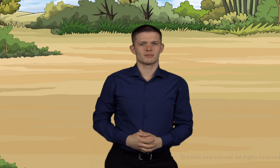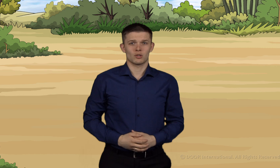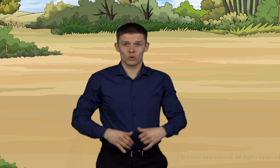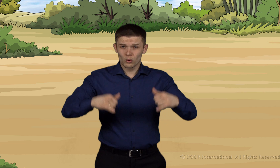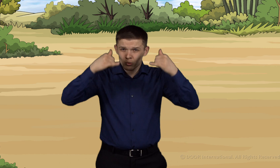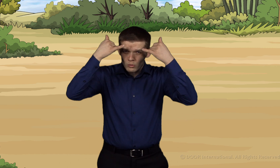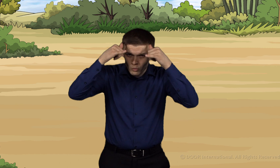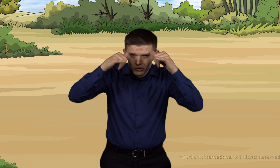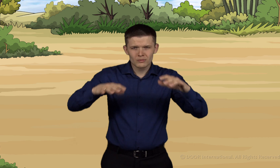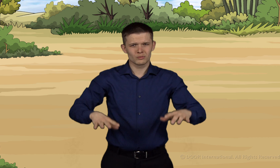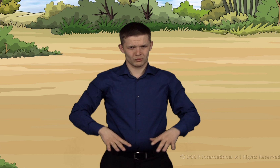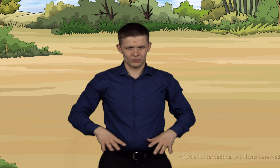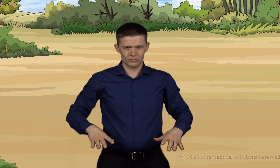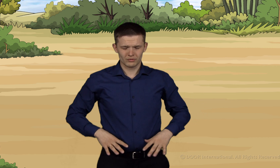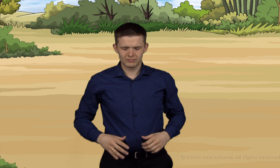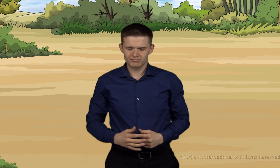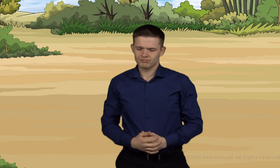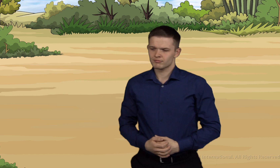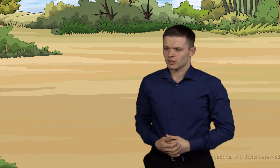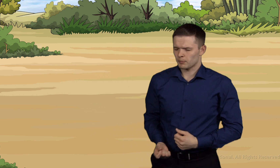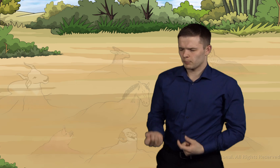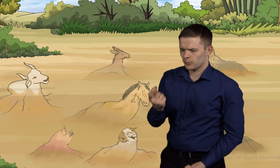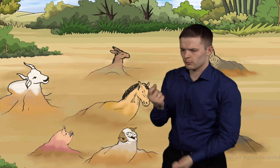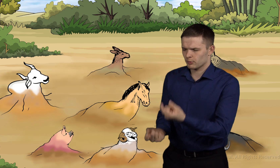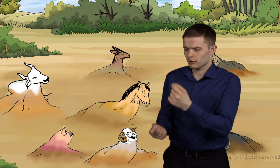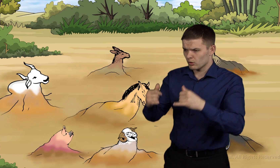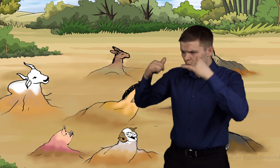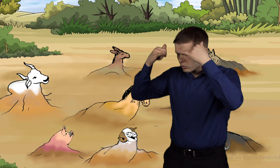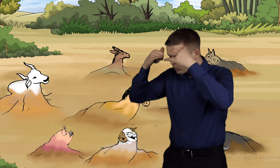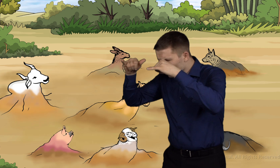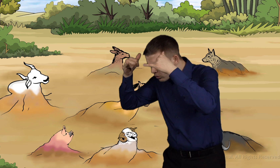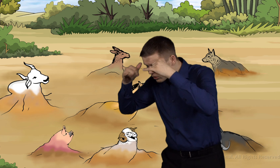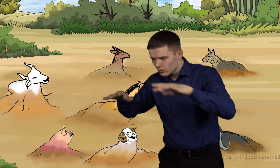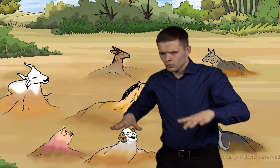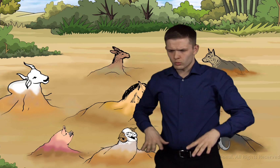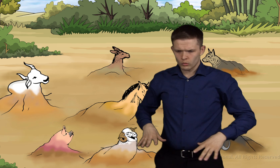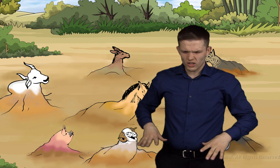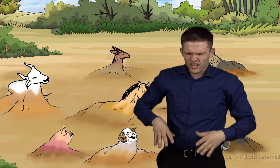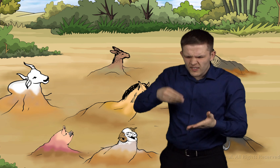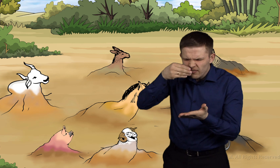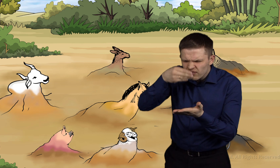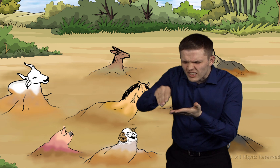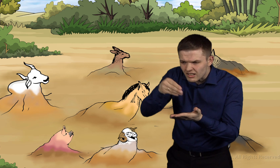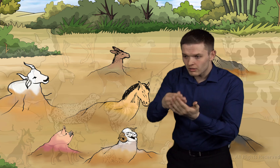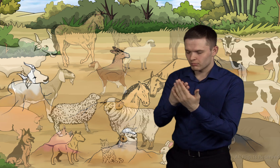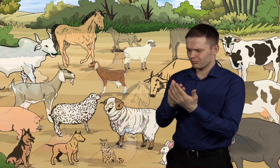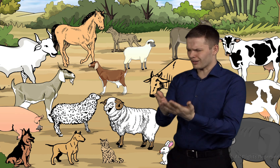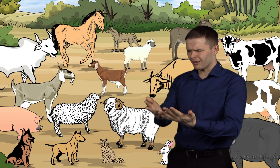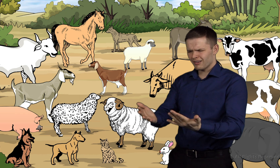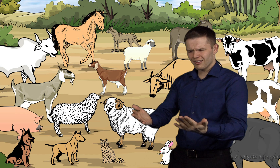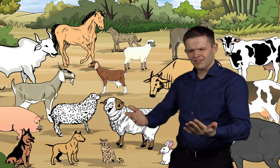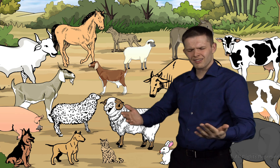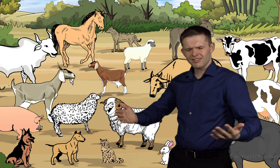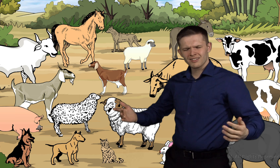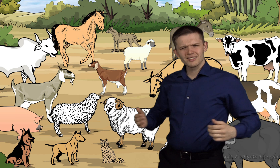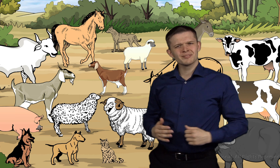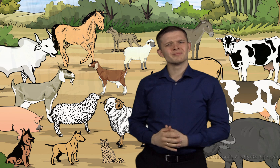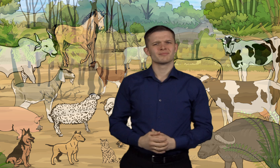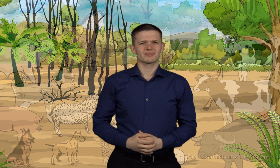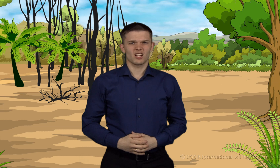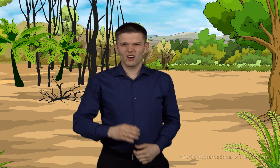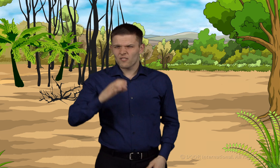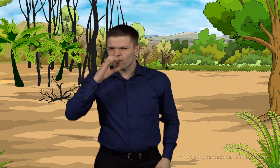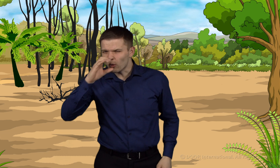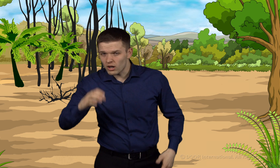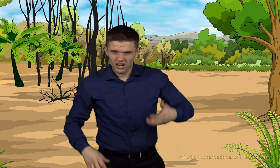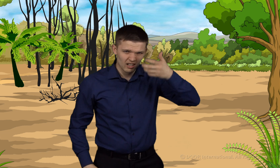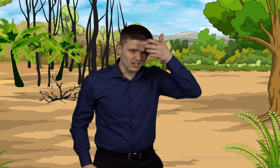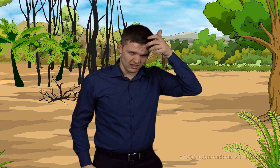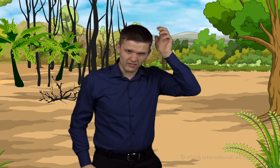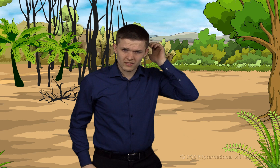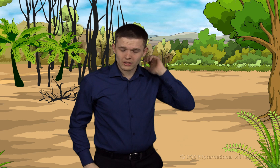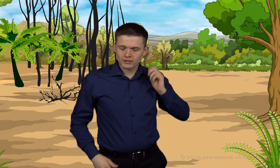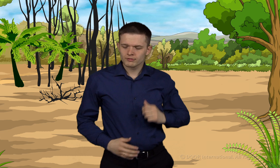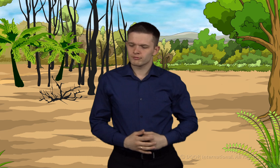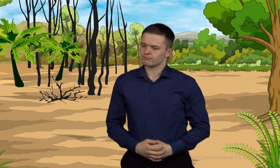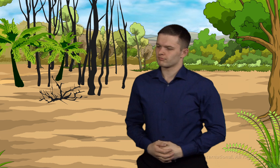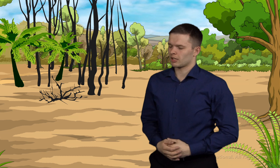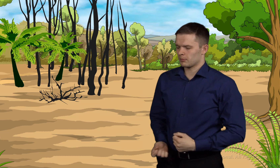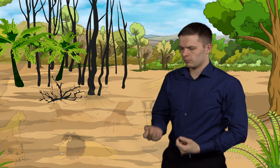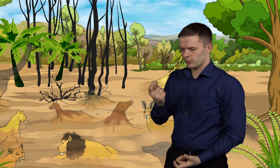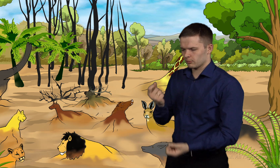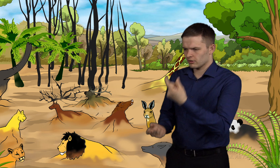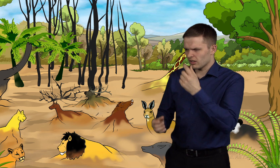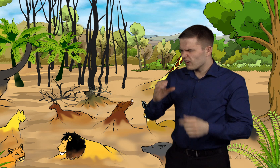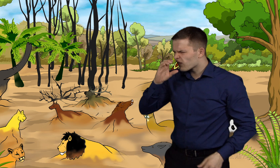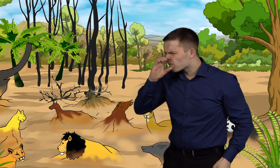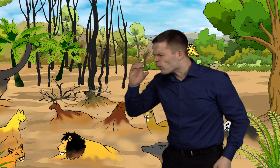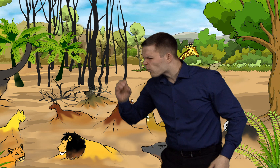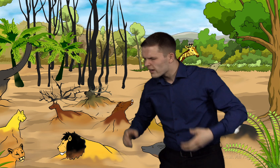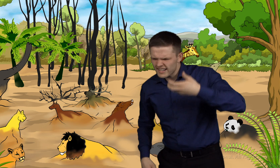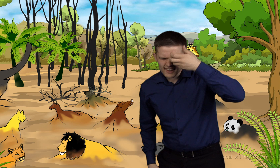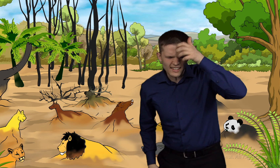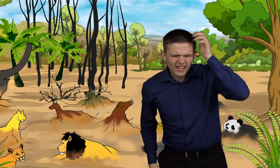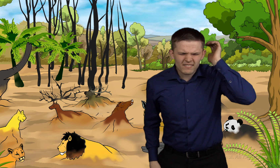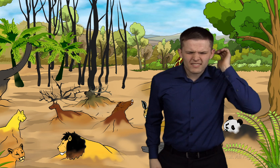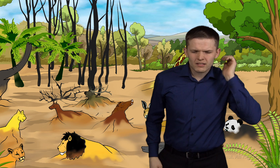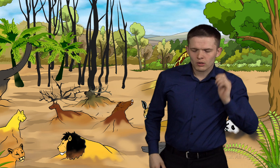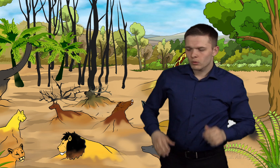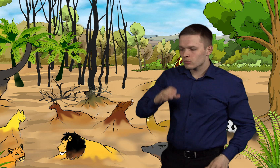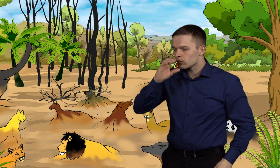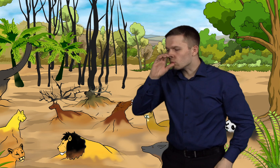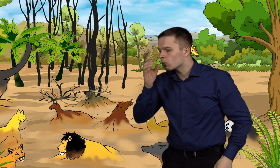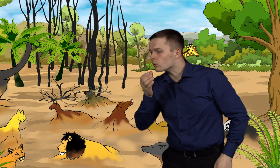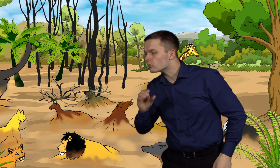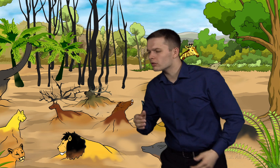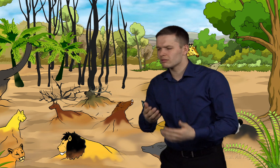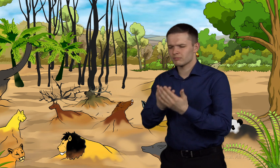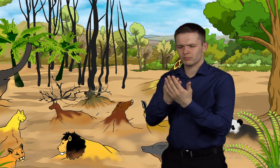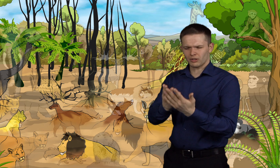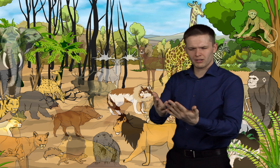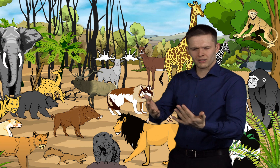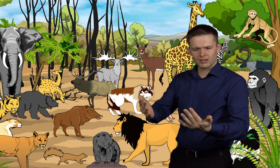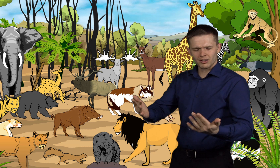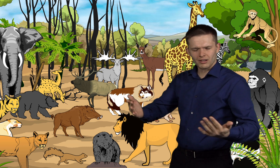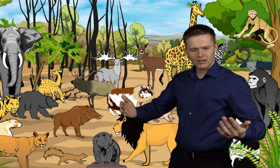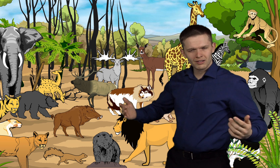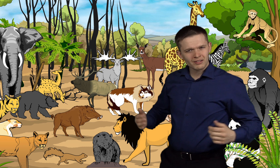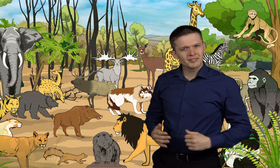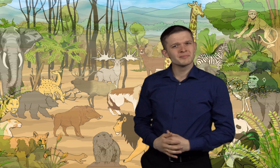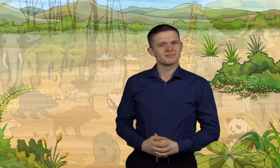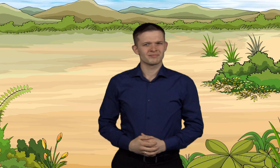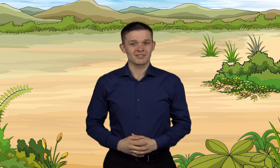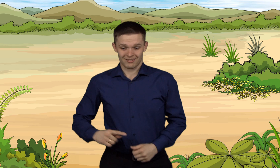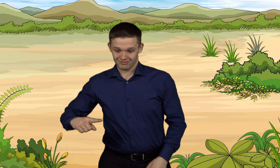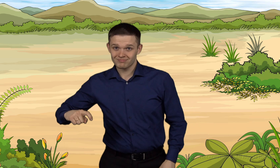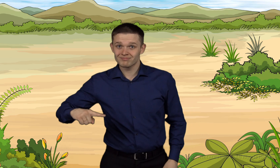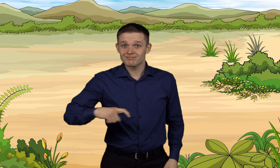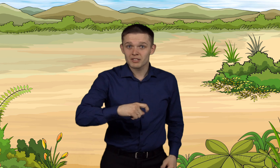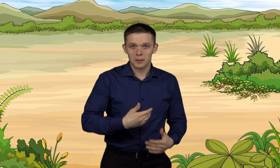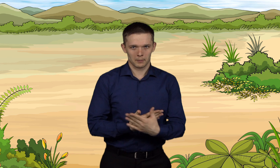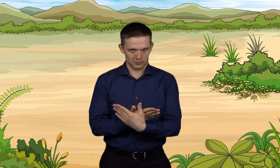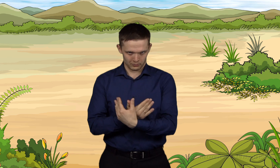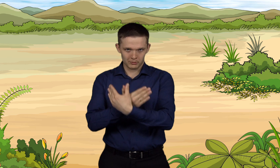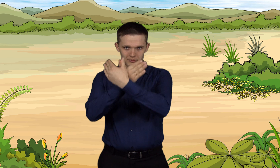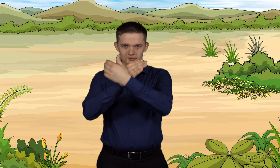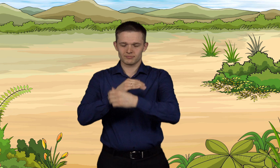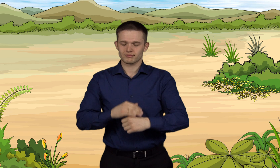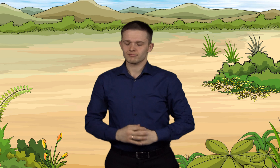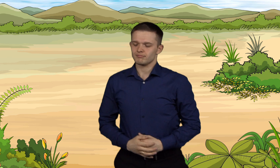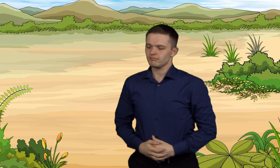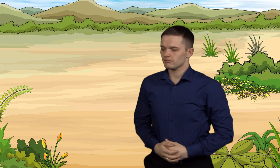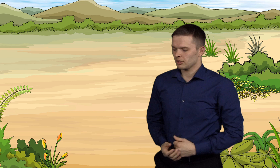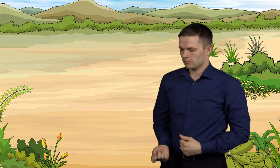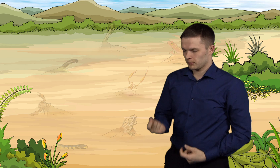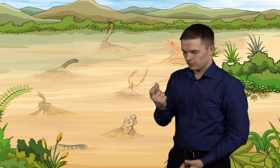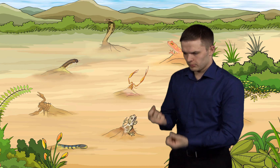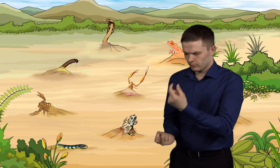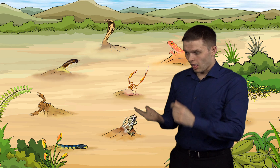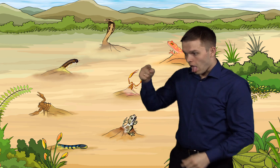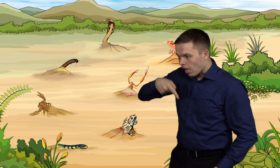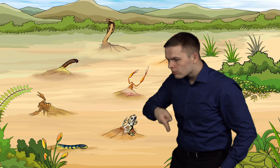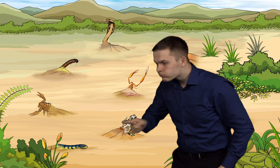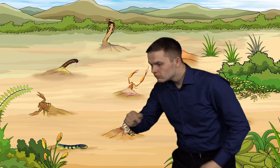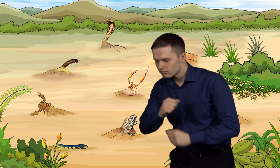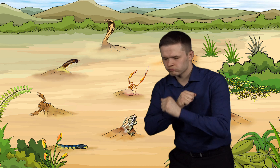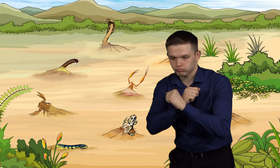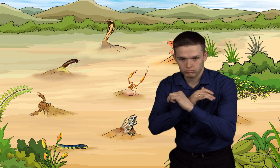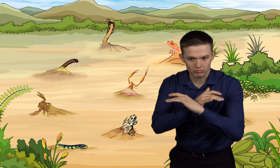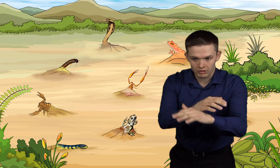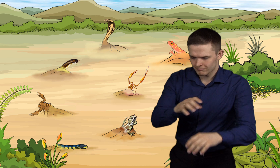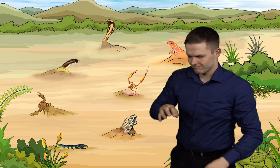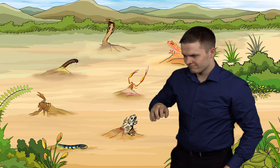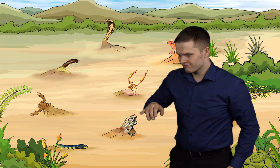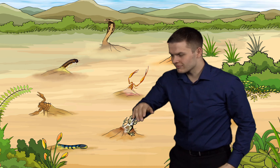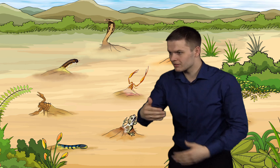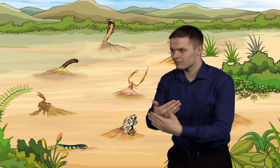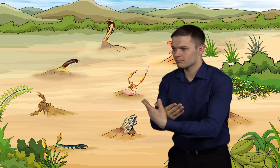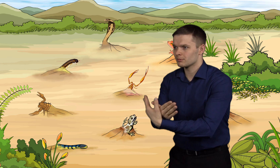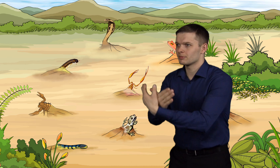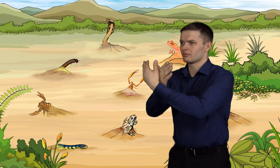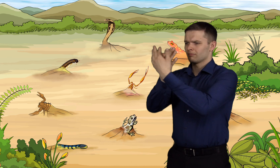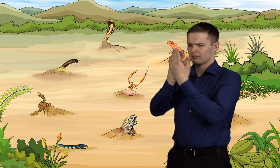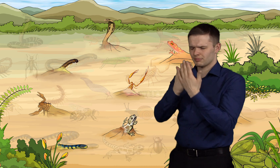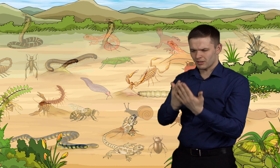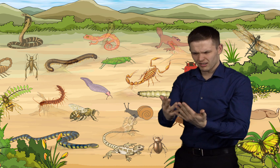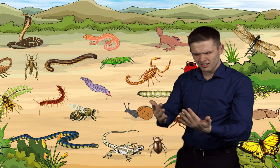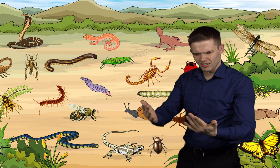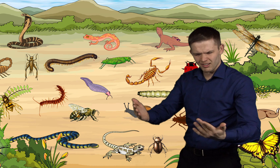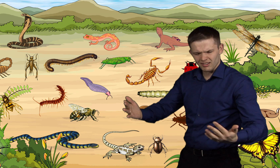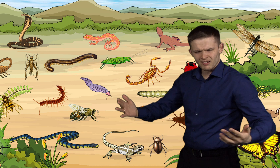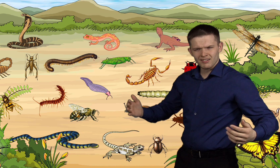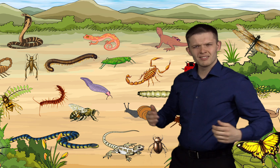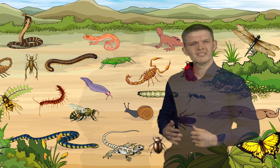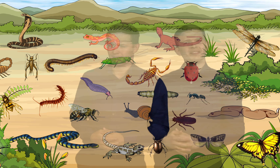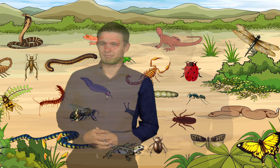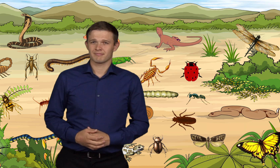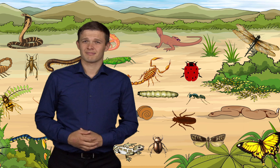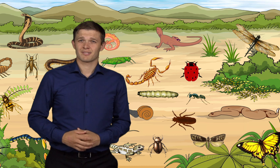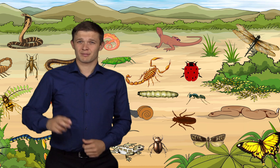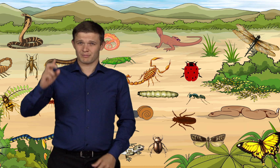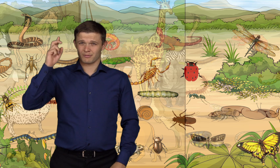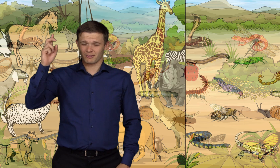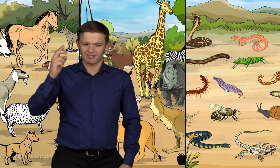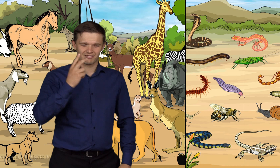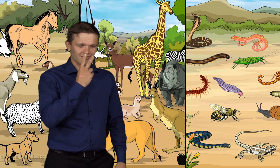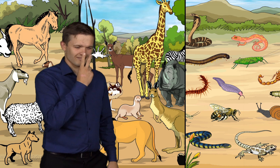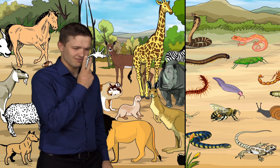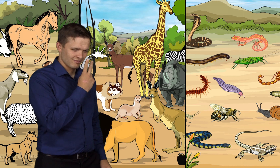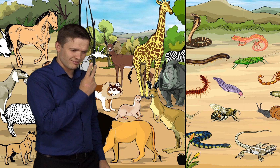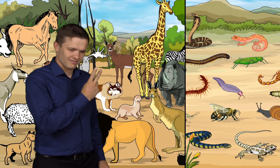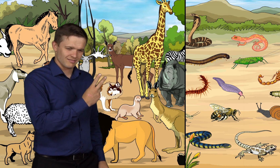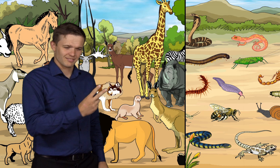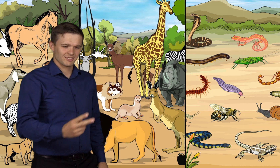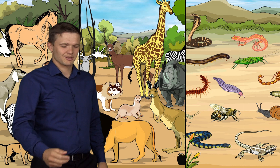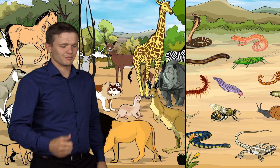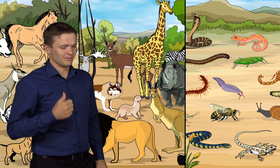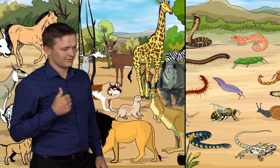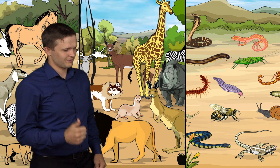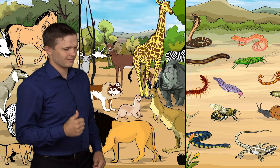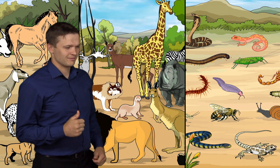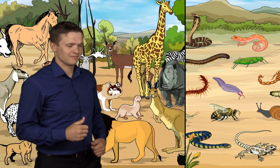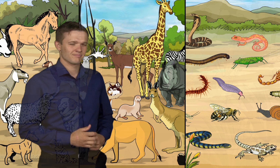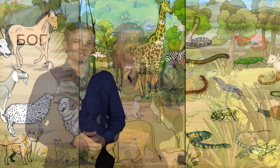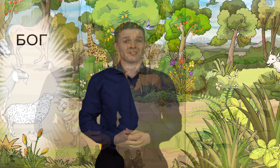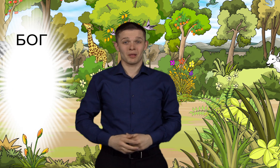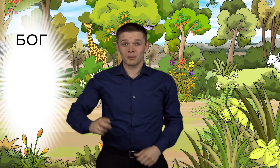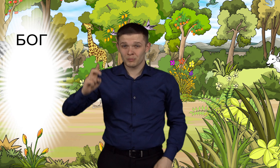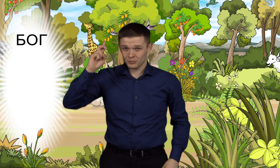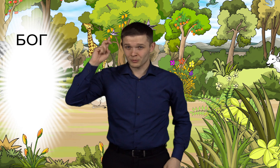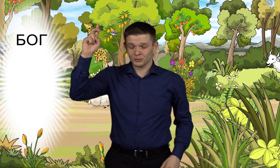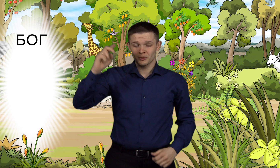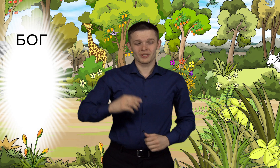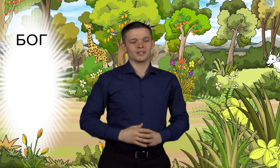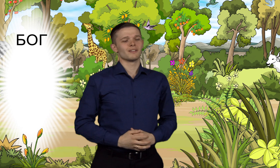God made the beasts of the earth according to their kinds, the livestock according to their kinds, and everything that crawls upon the earth according to its kind. And God saw that it was good.